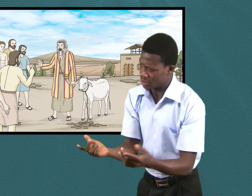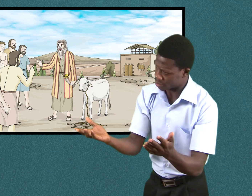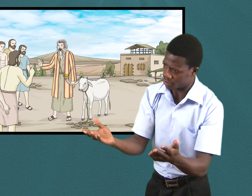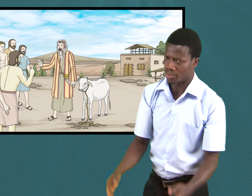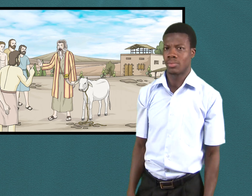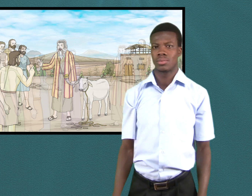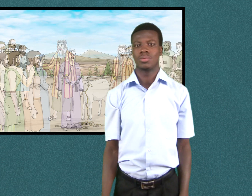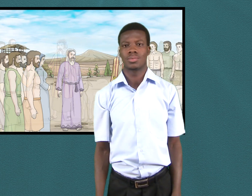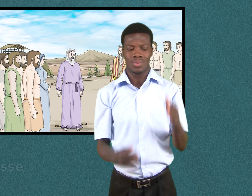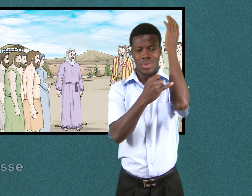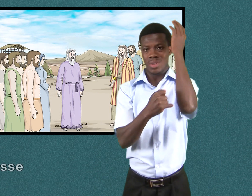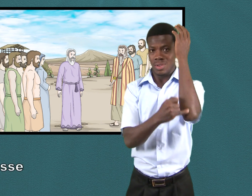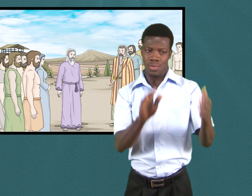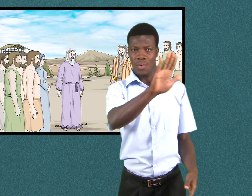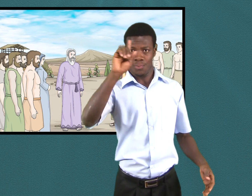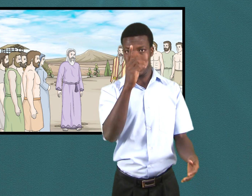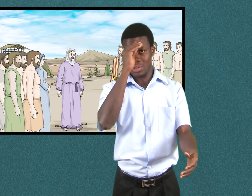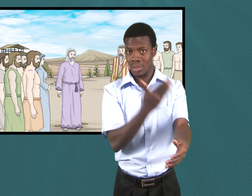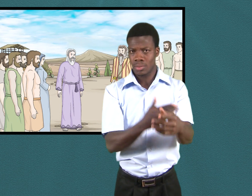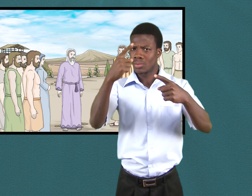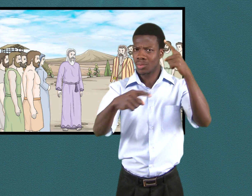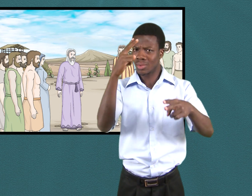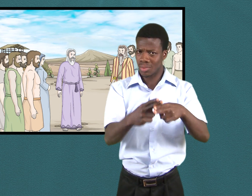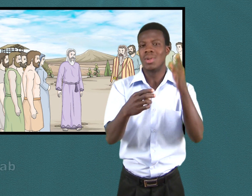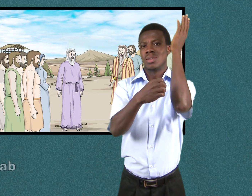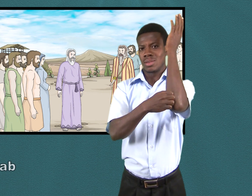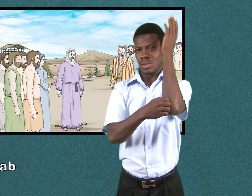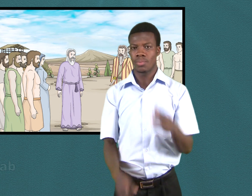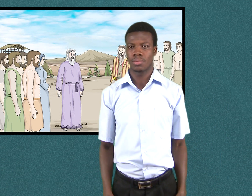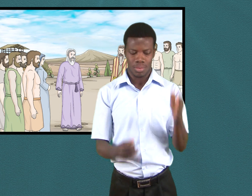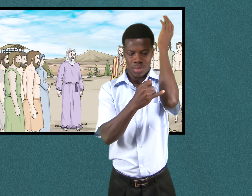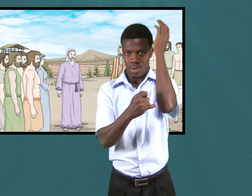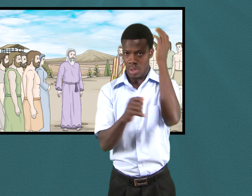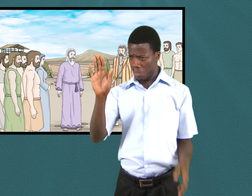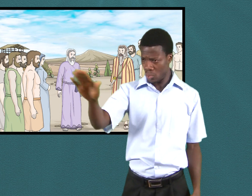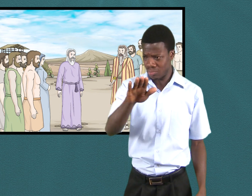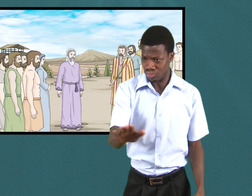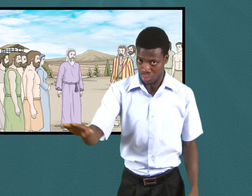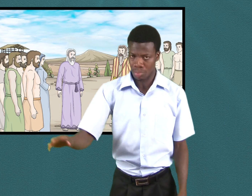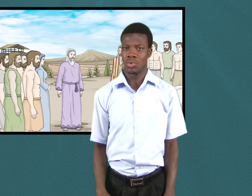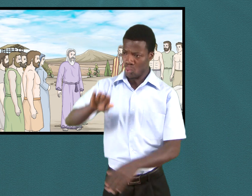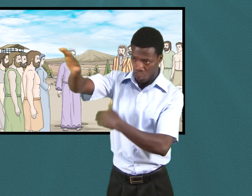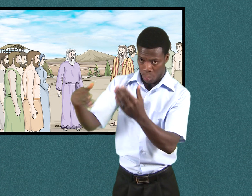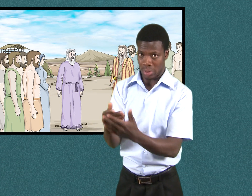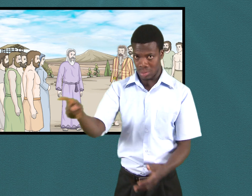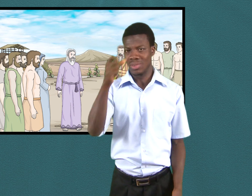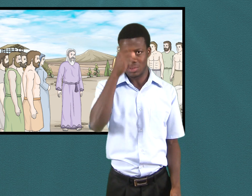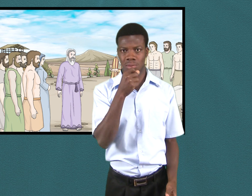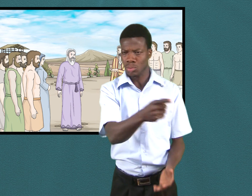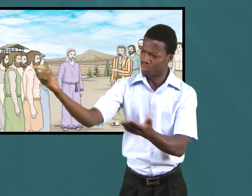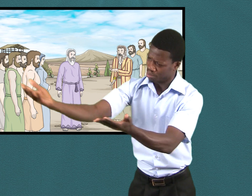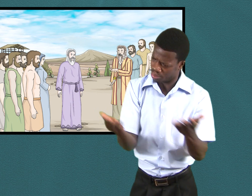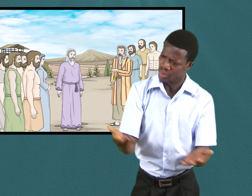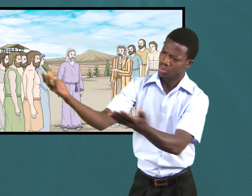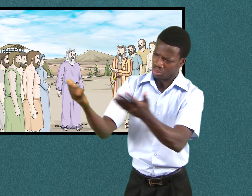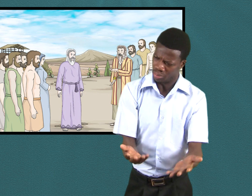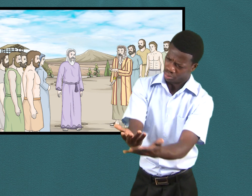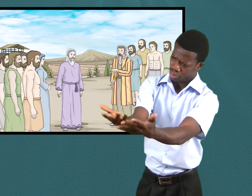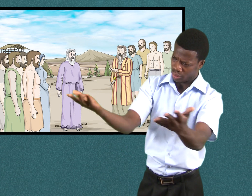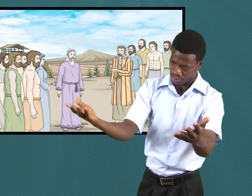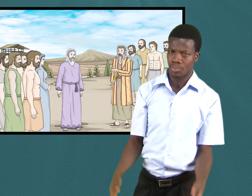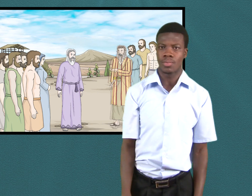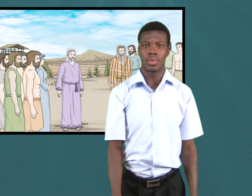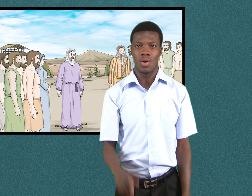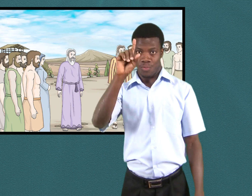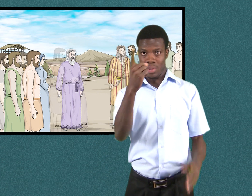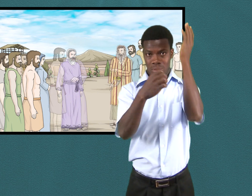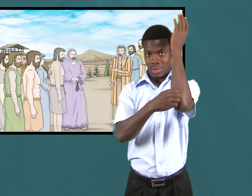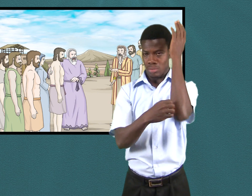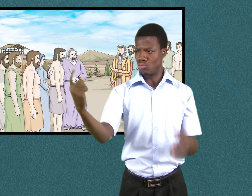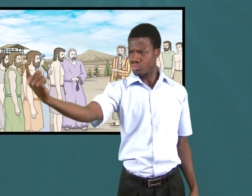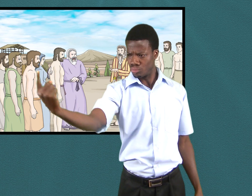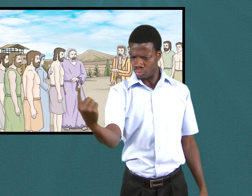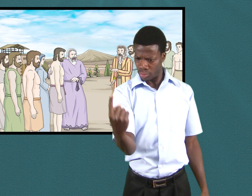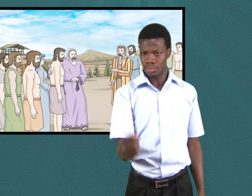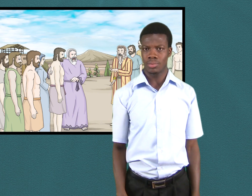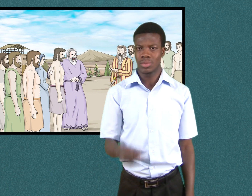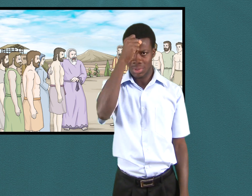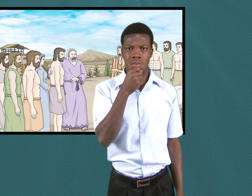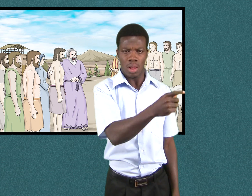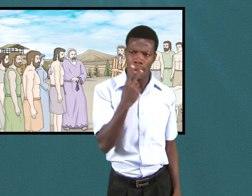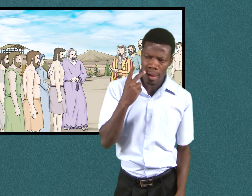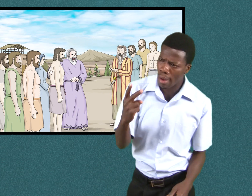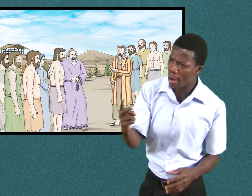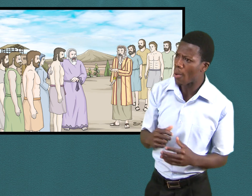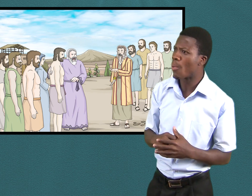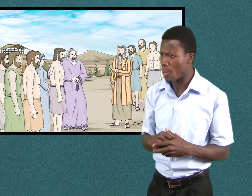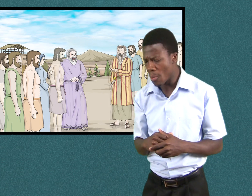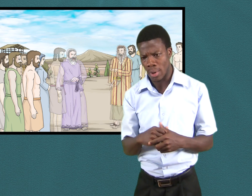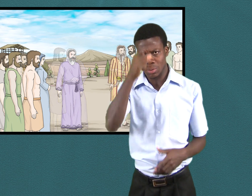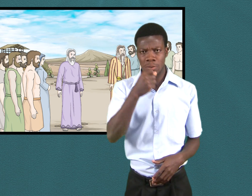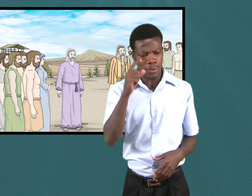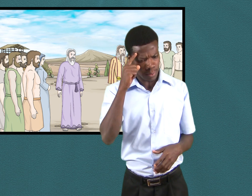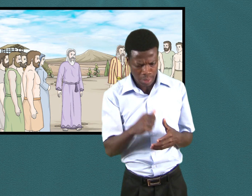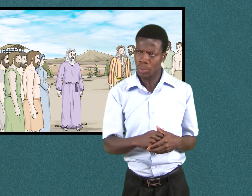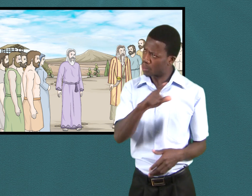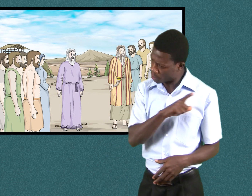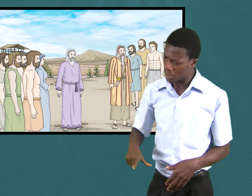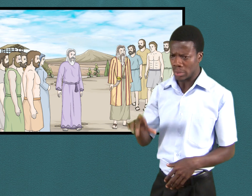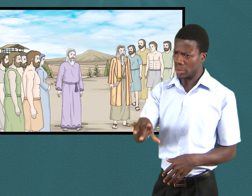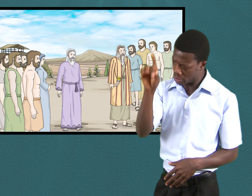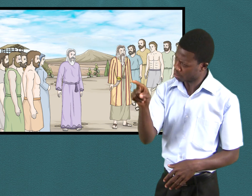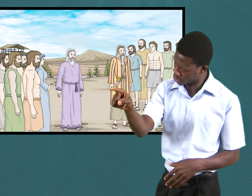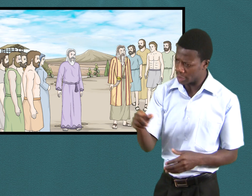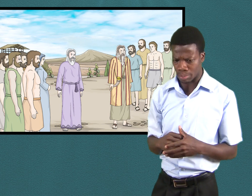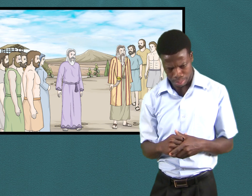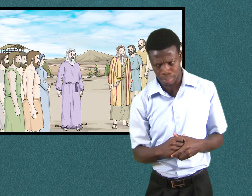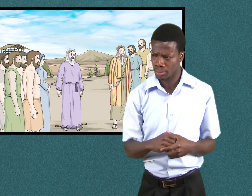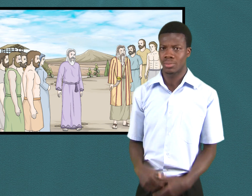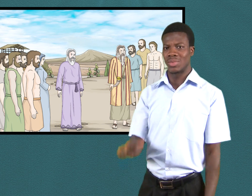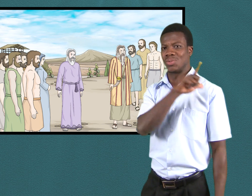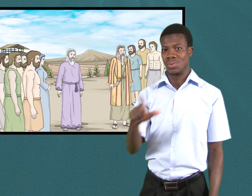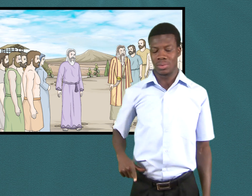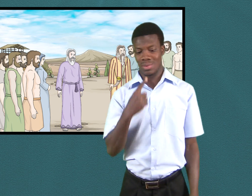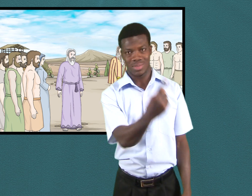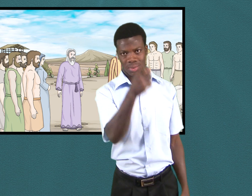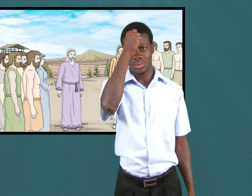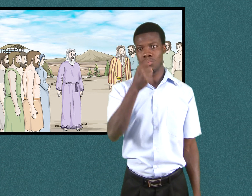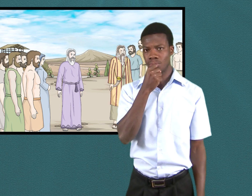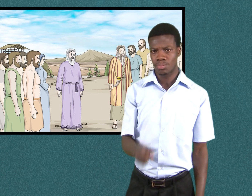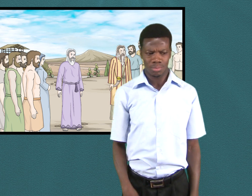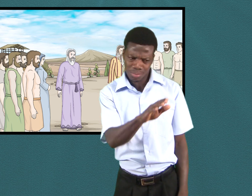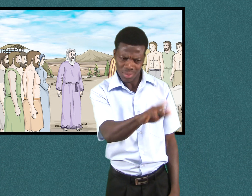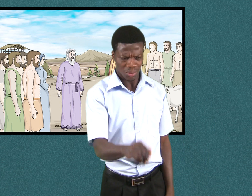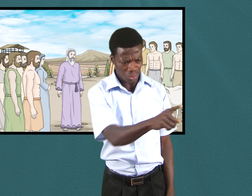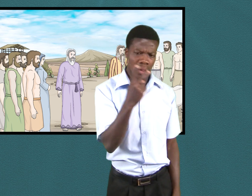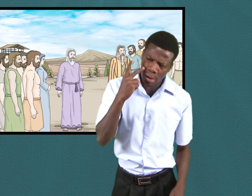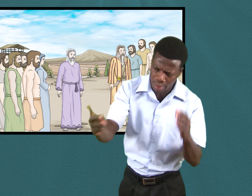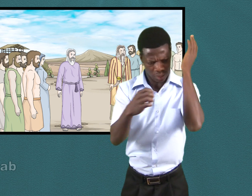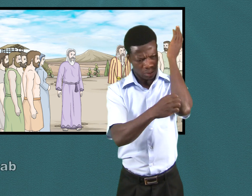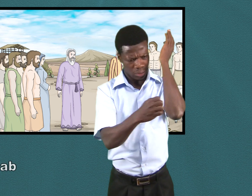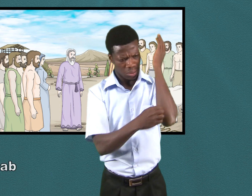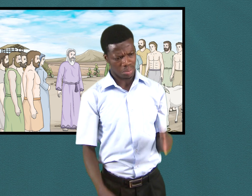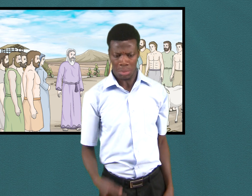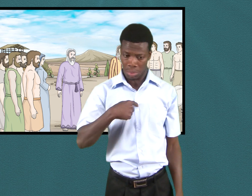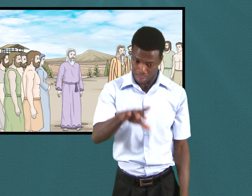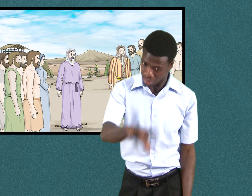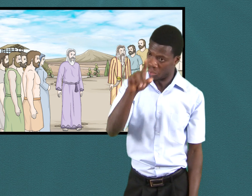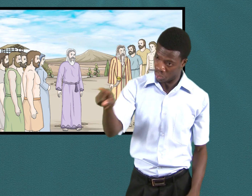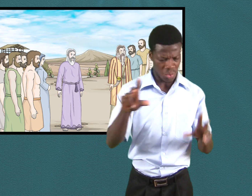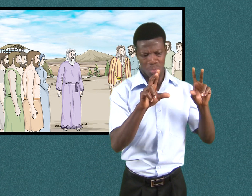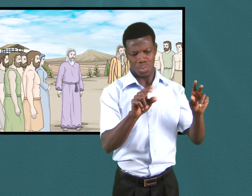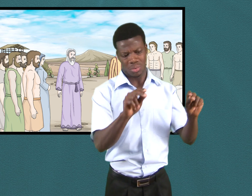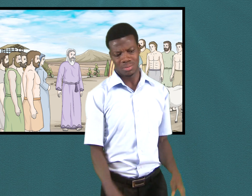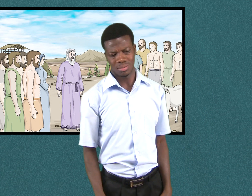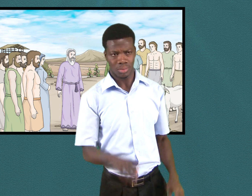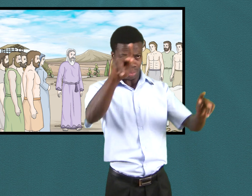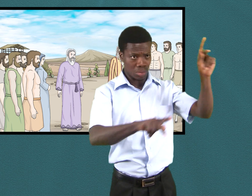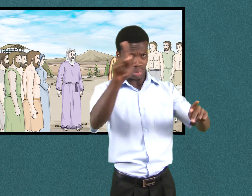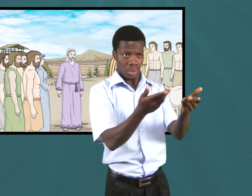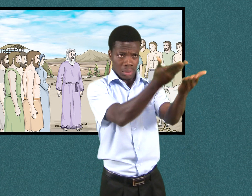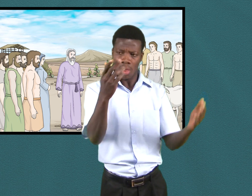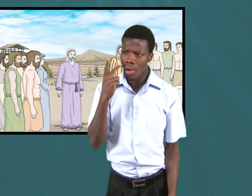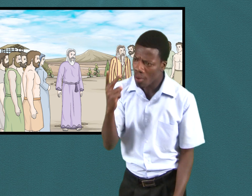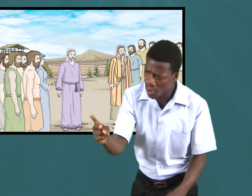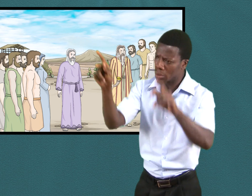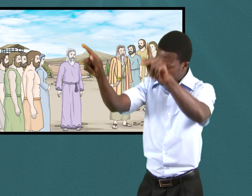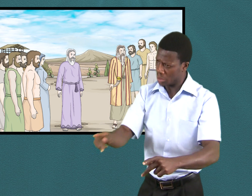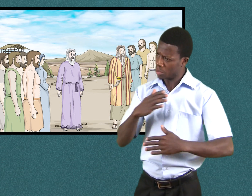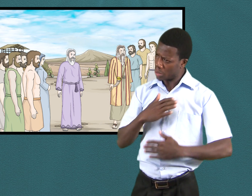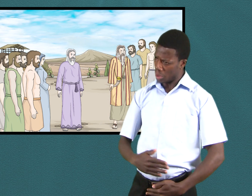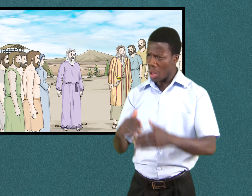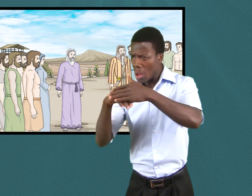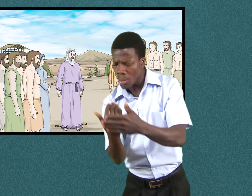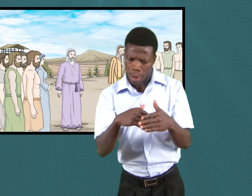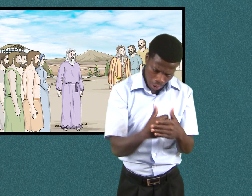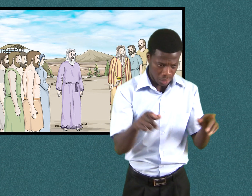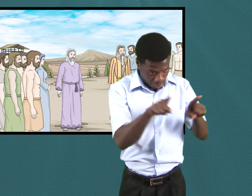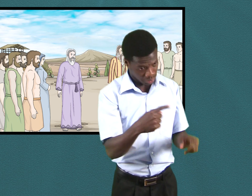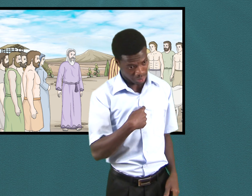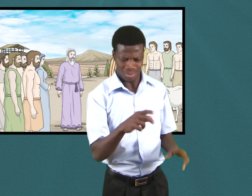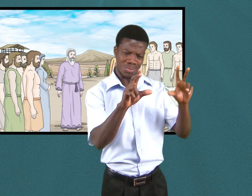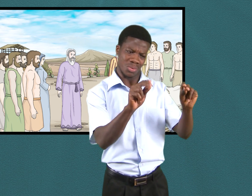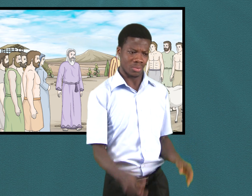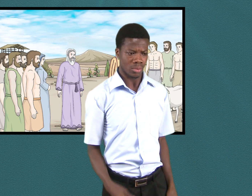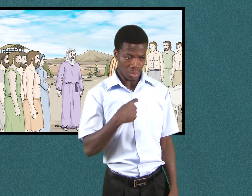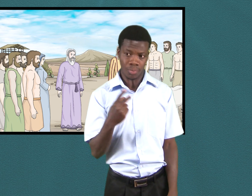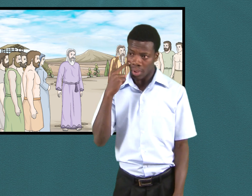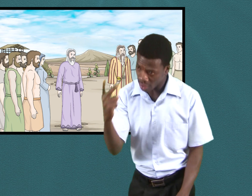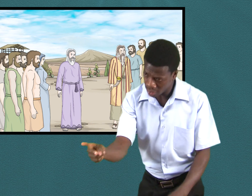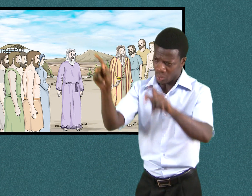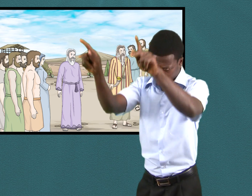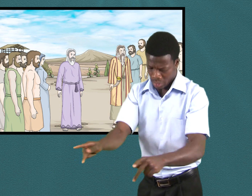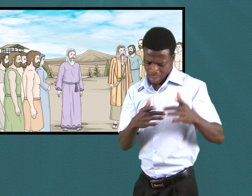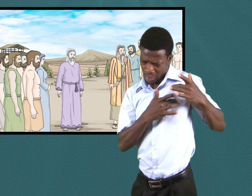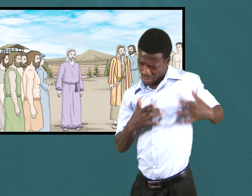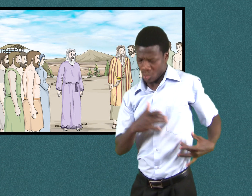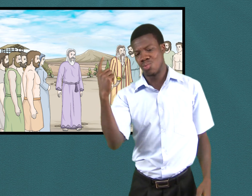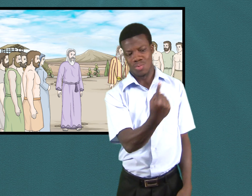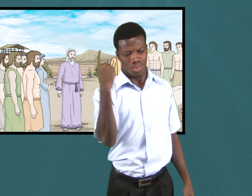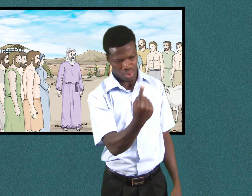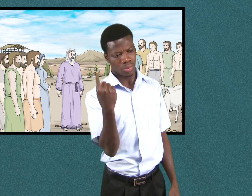Then he consecrated Jesse and his sons and invited them to the sacrifice. When they arrived, Samuel saw Eliab and said, “Surely here before the LORD is His anointed.” But the LORD said to Samuel, “Do not consider his appearance or height, for I have rejected him;